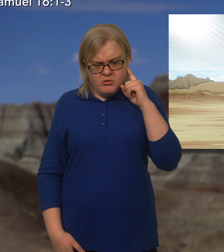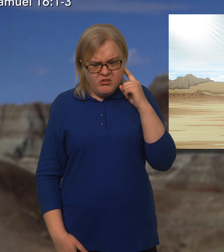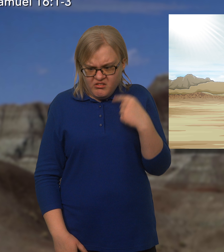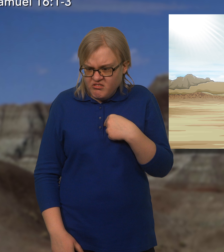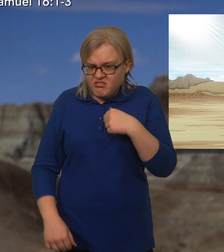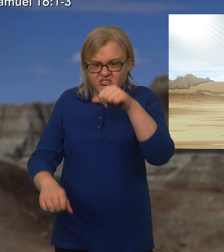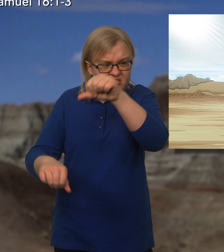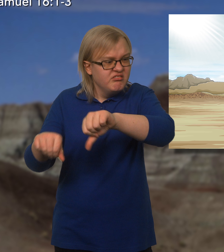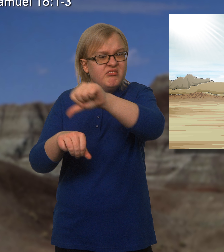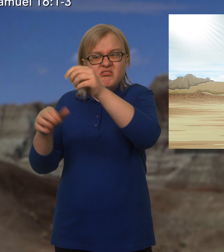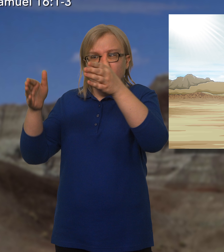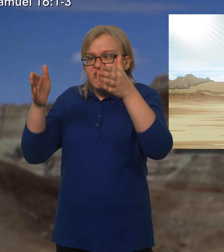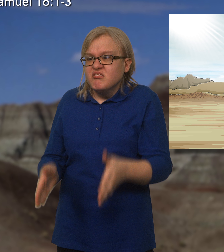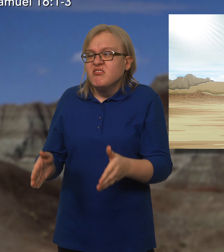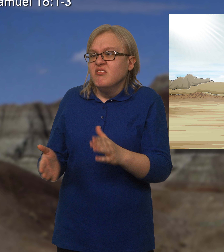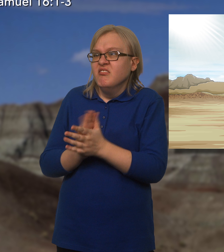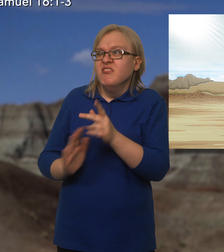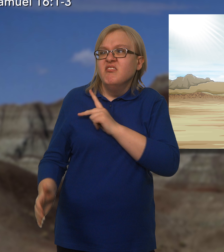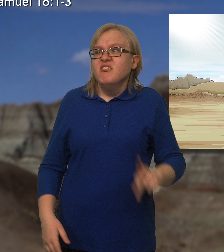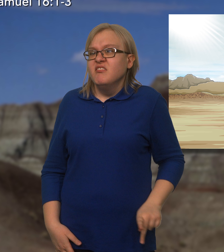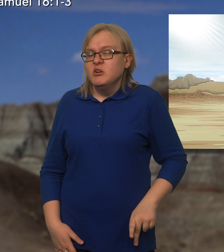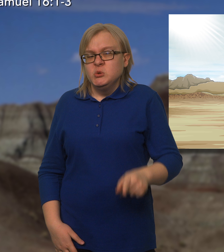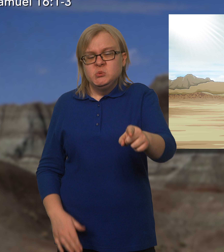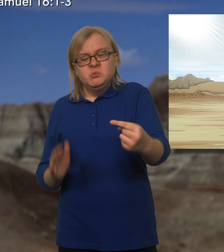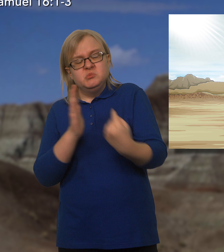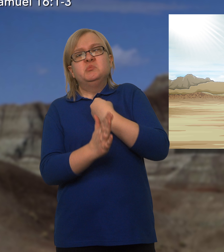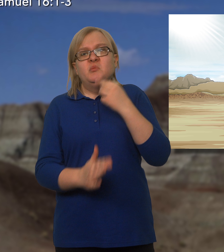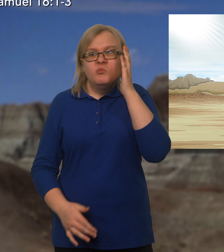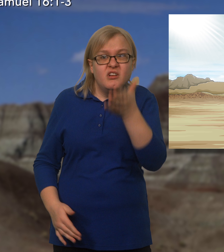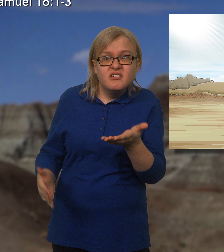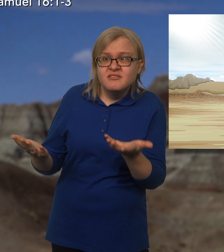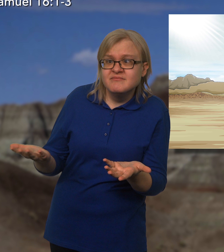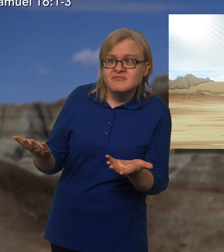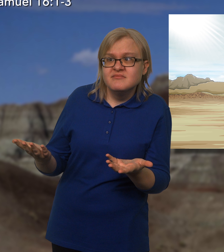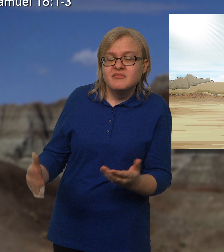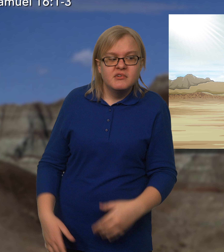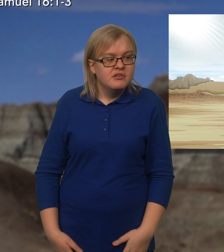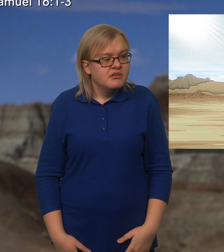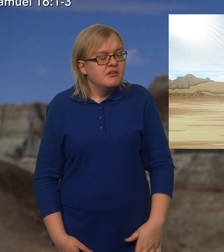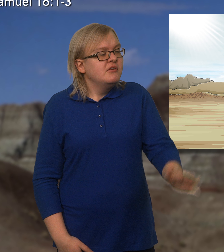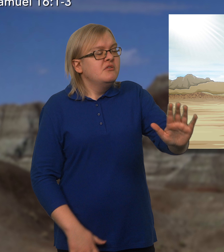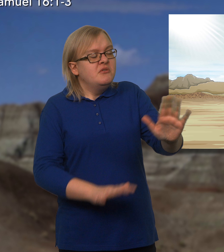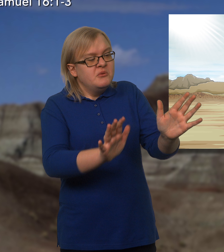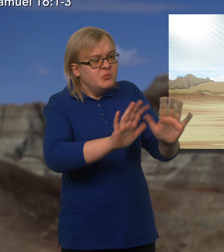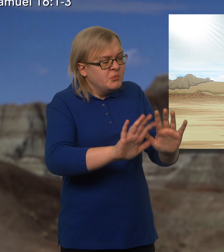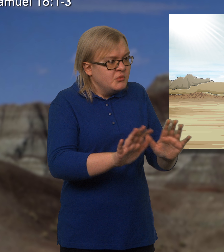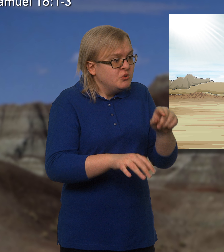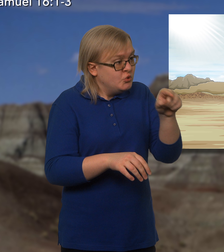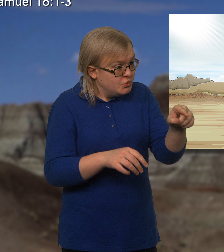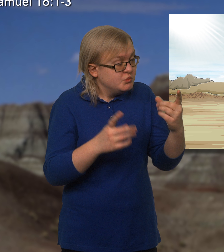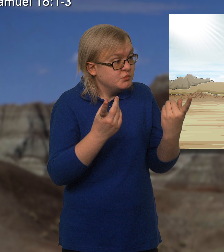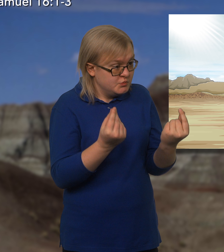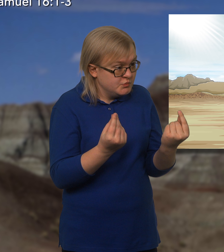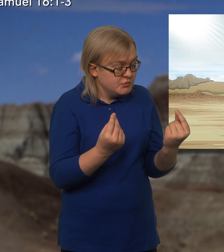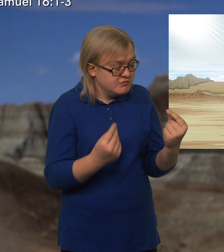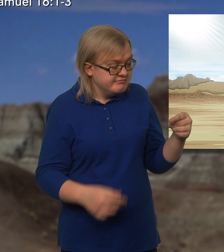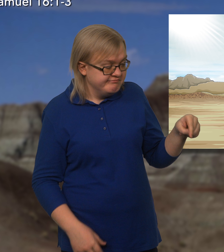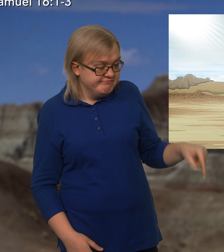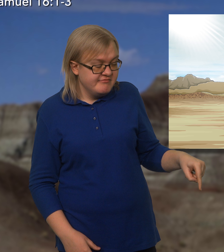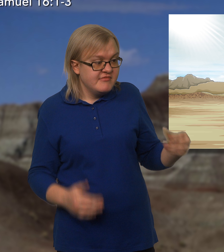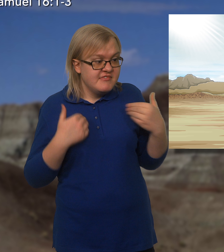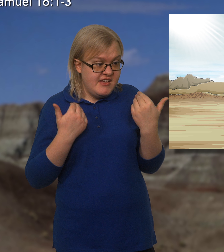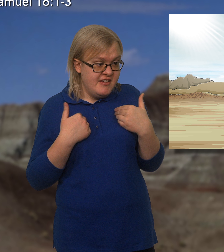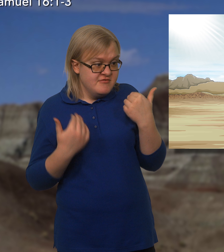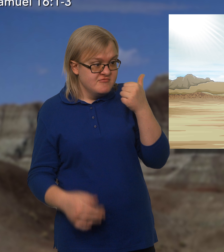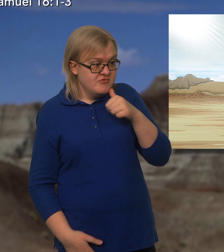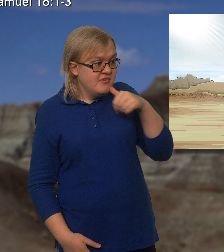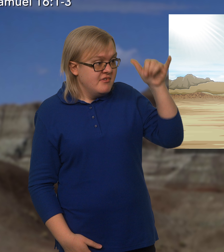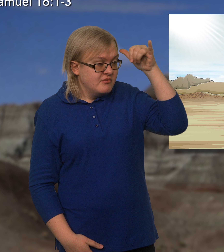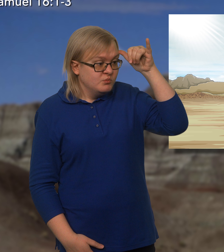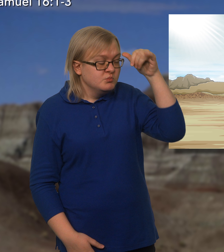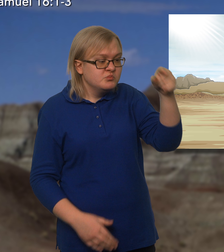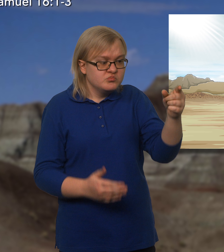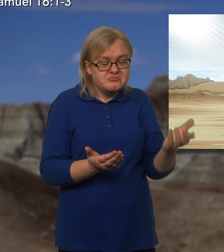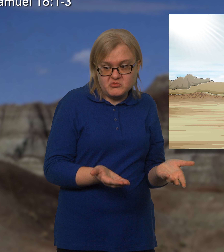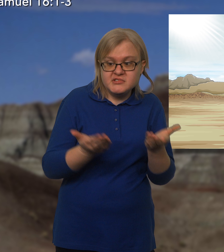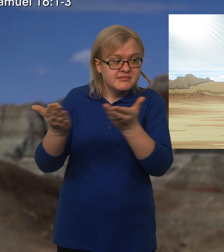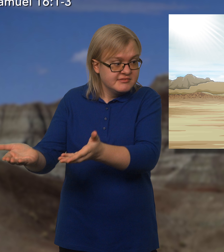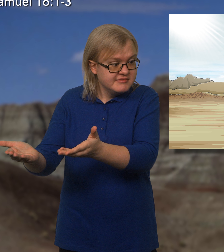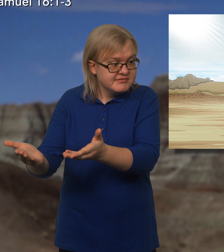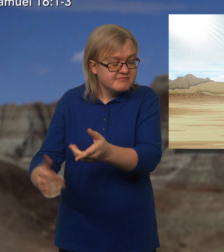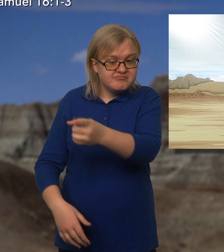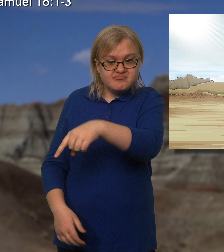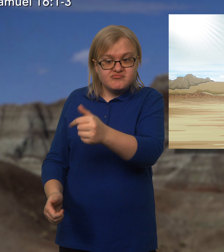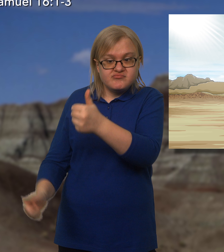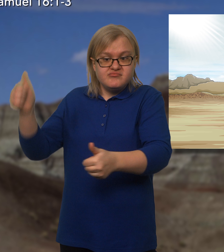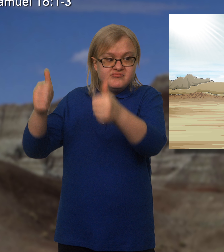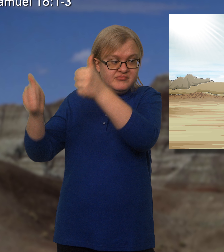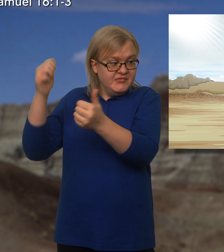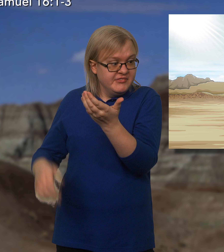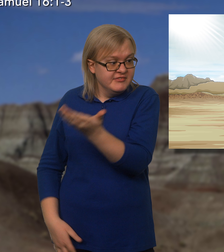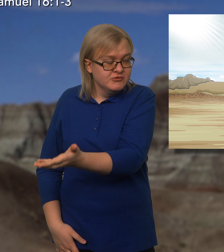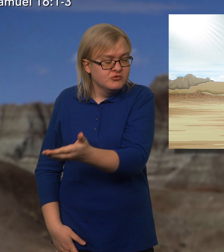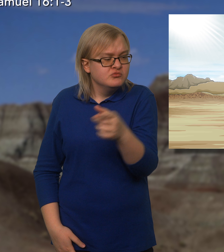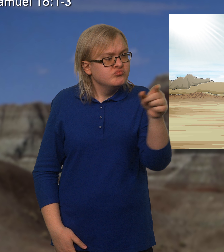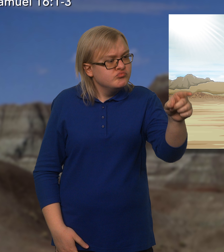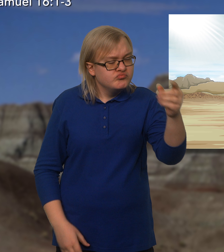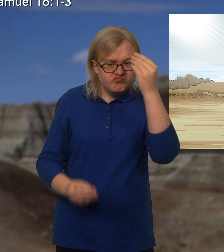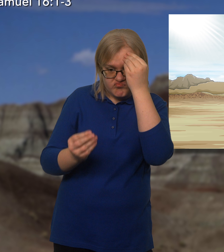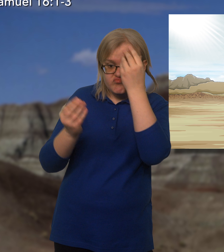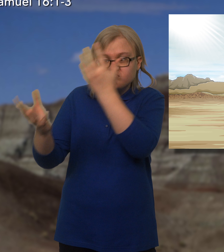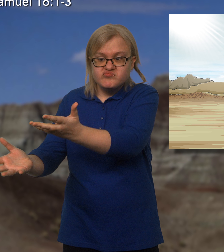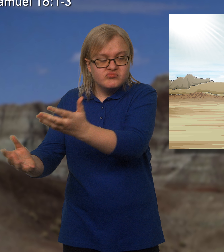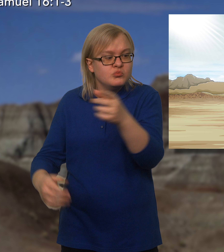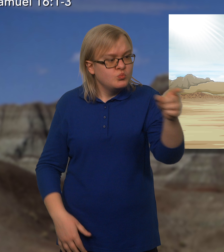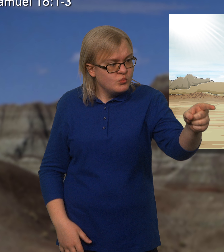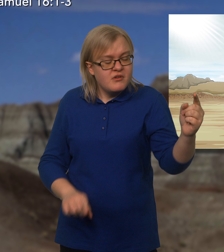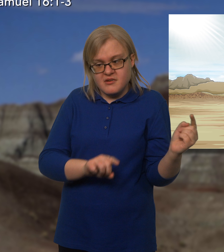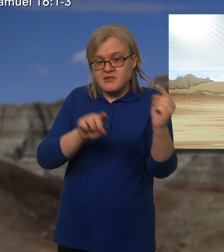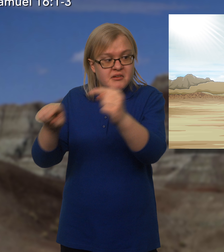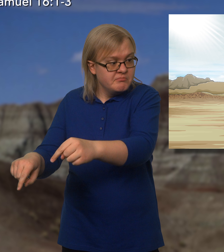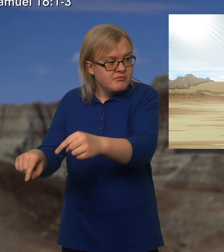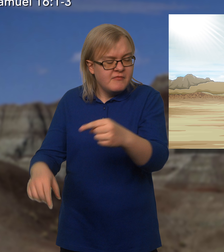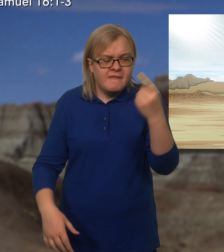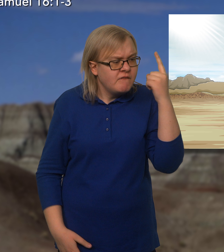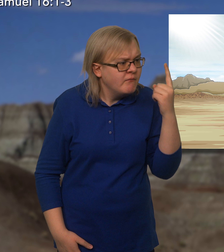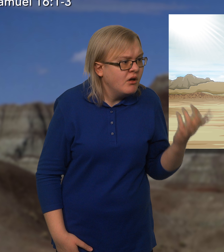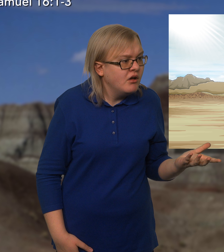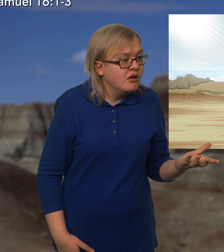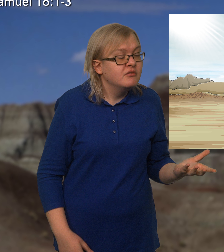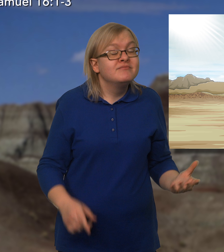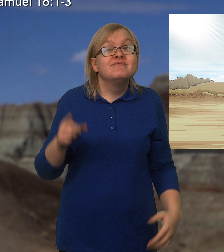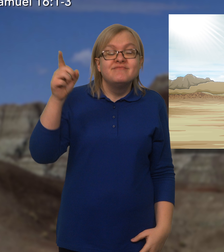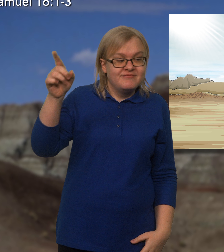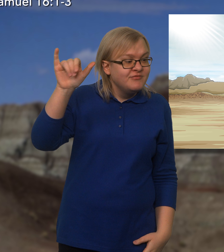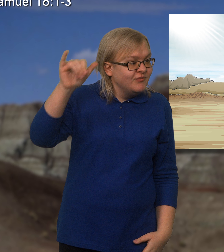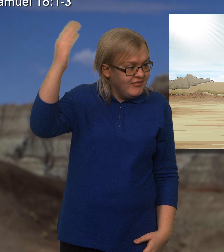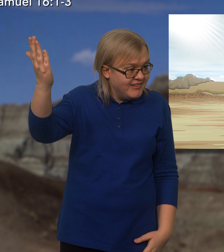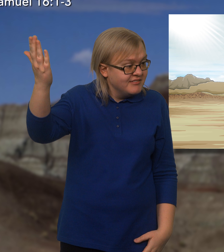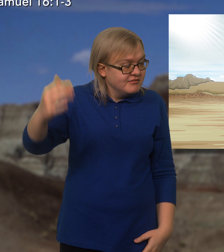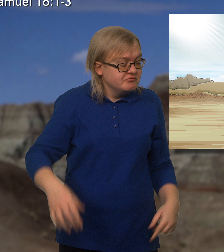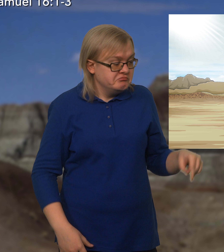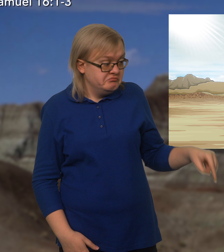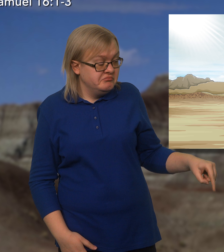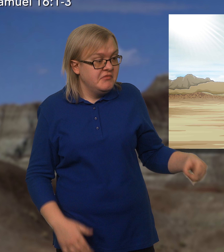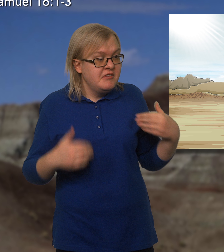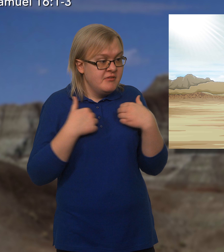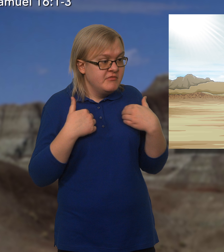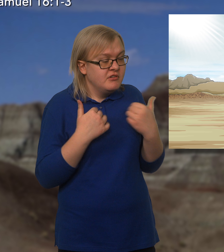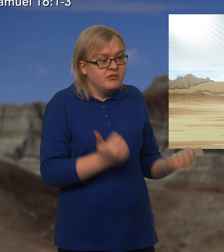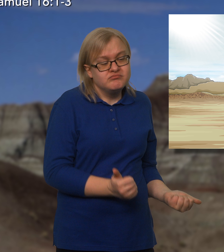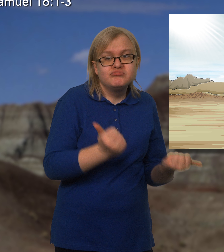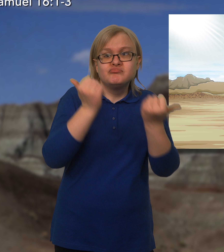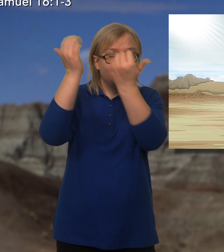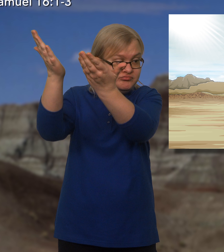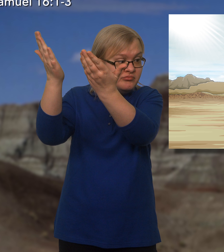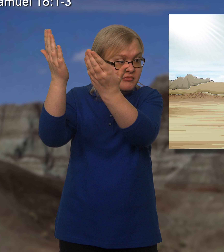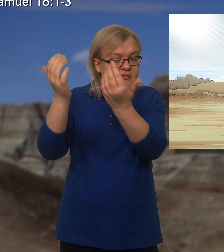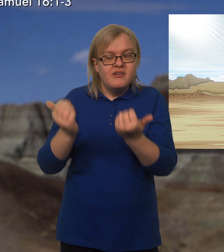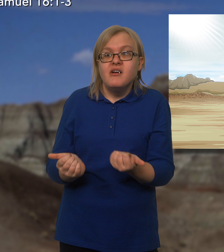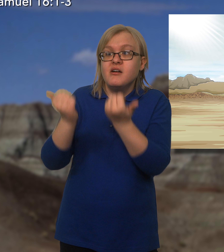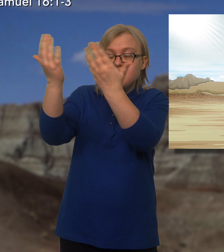The LORD answered, “Take a heifer with you and say, ‘I have come to sacrifice to the LORD.’